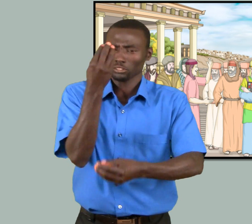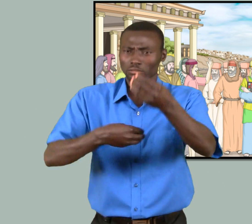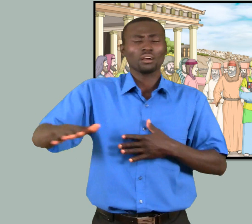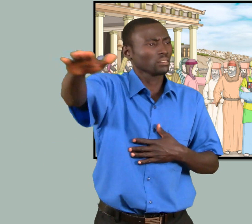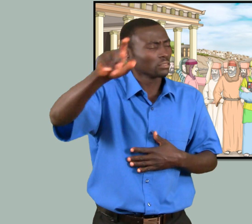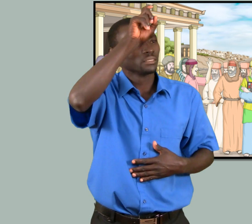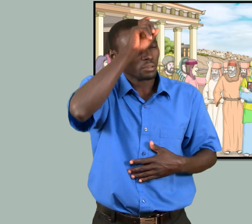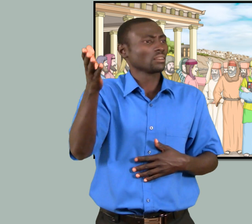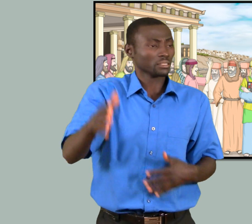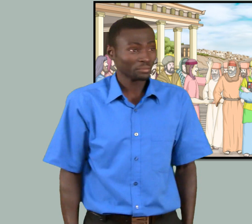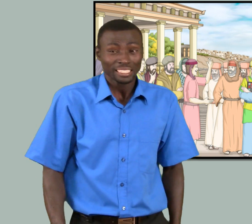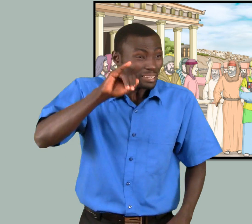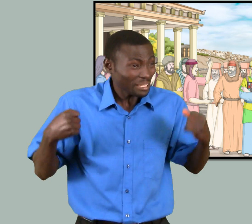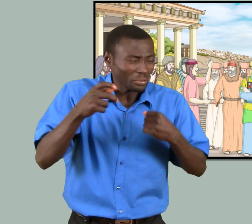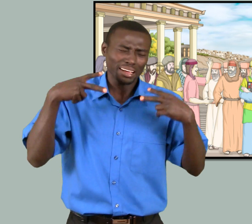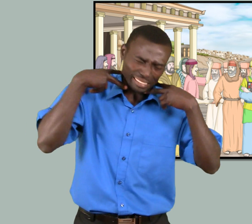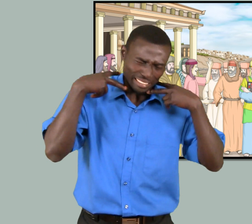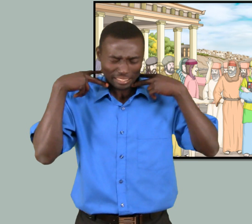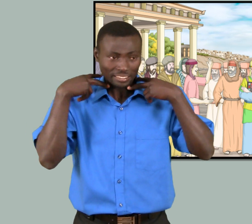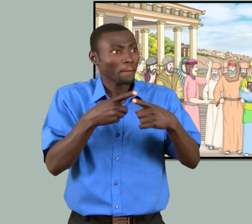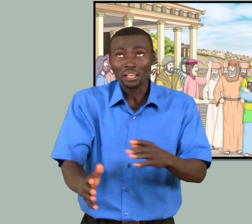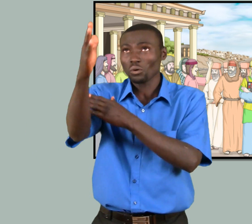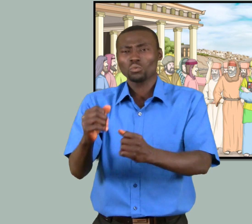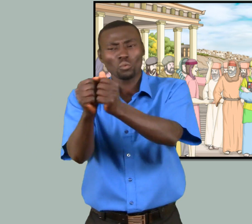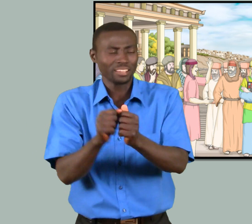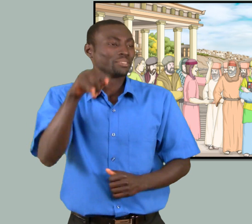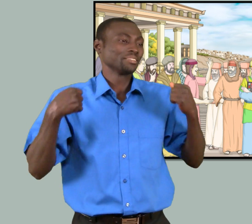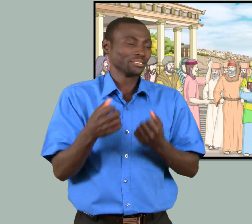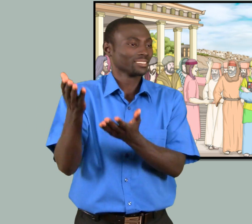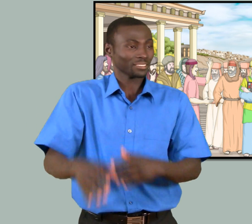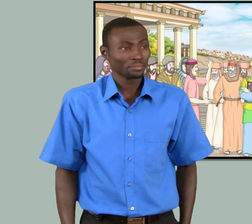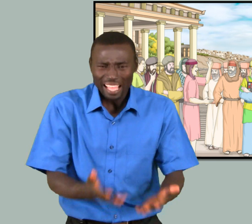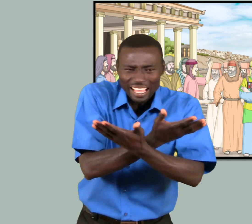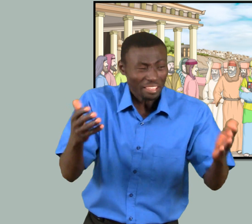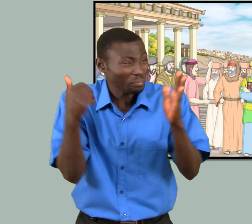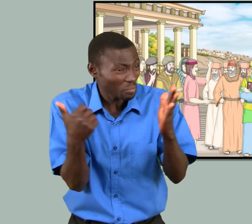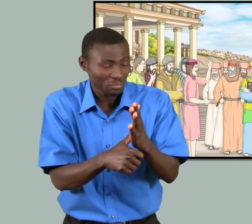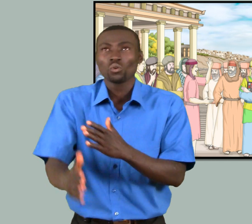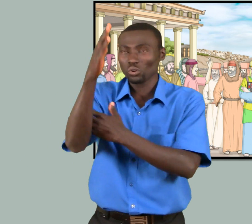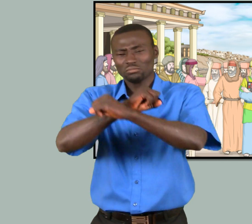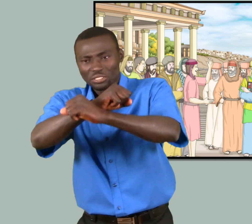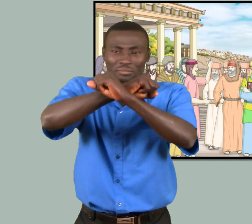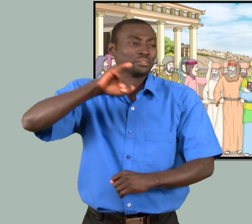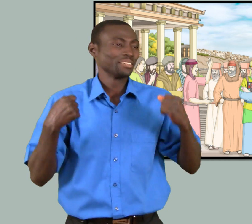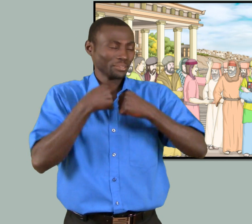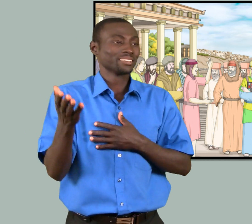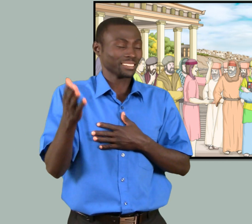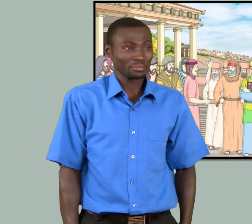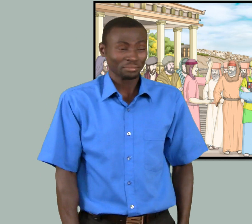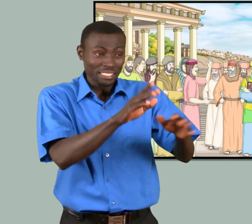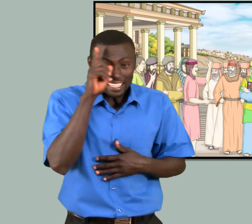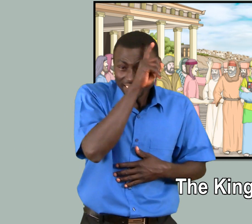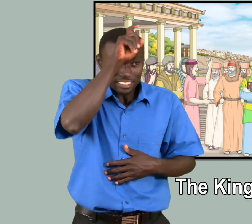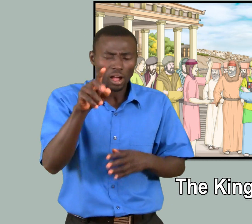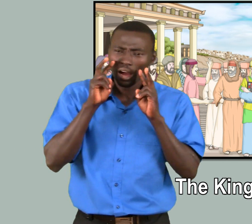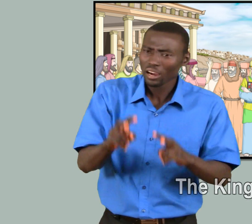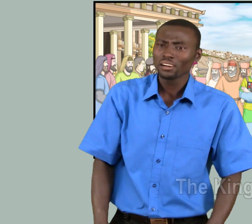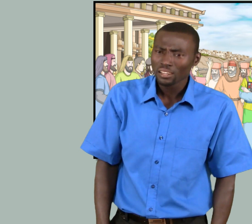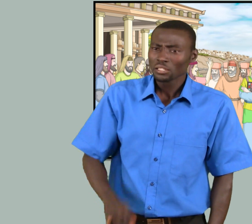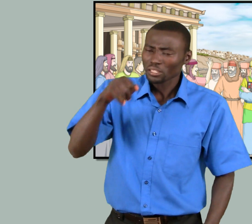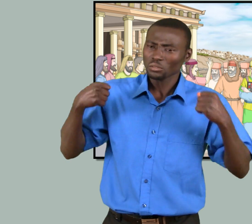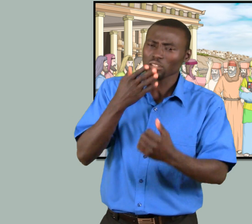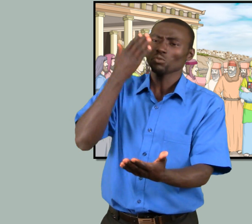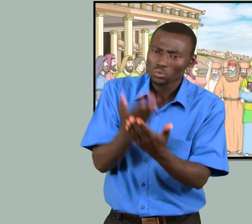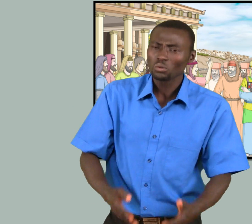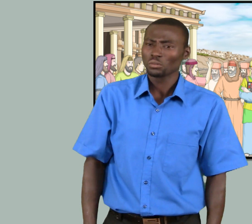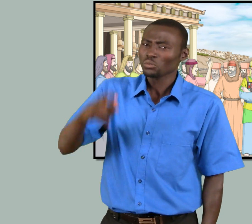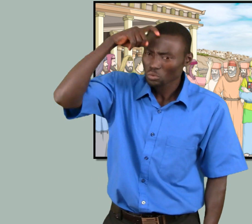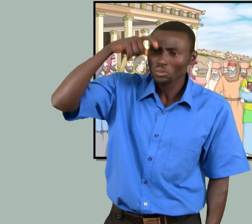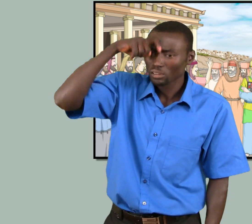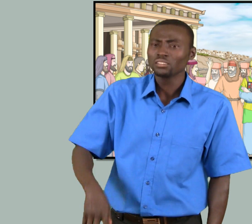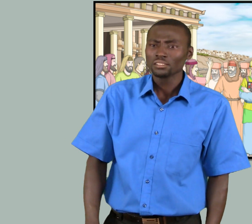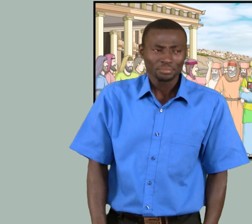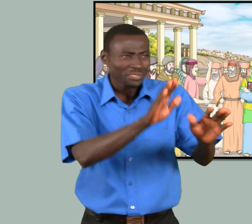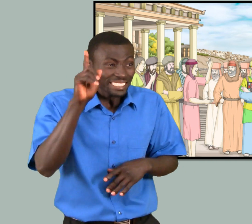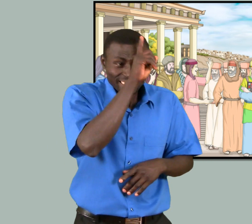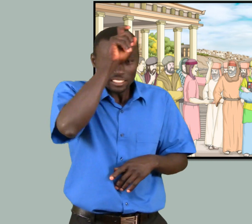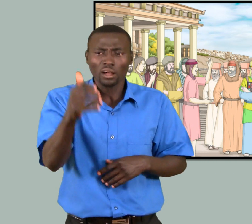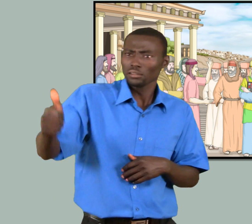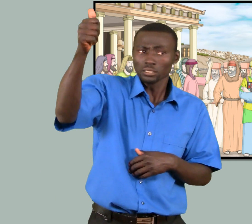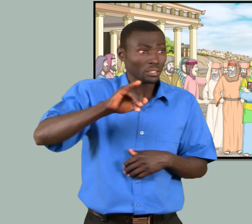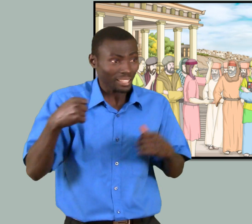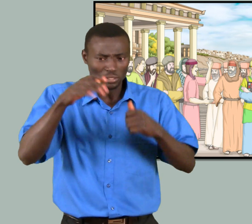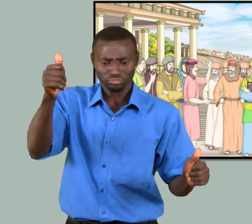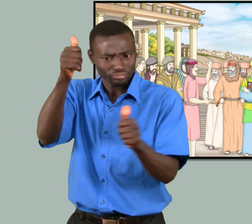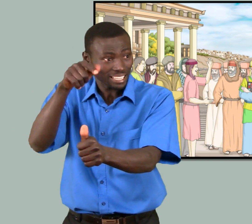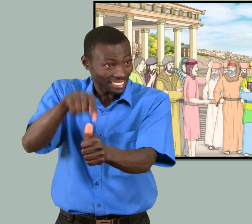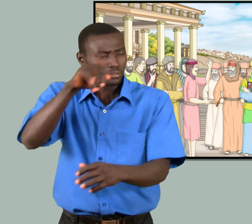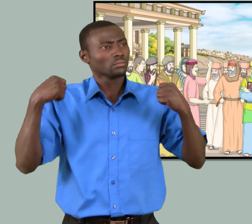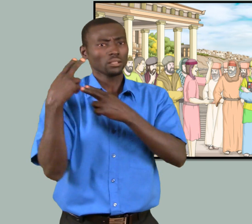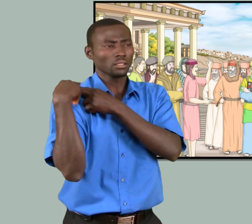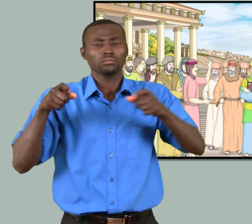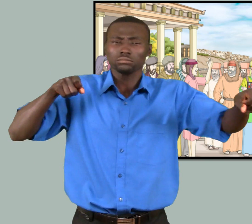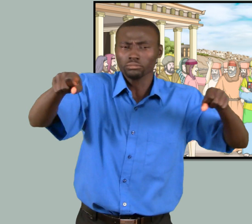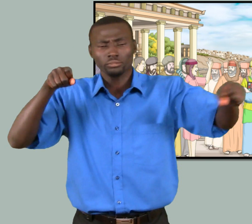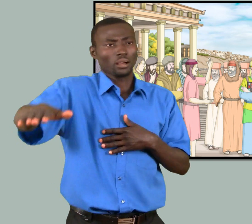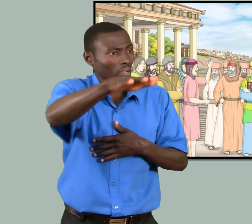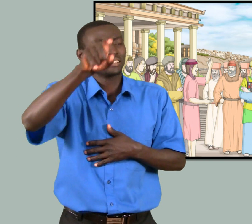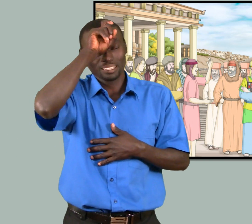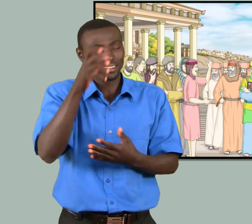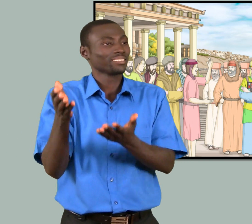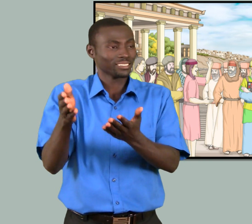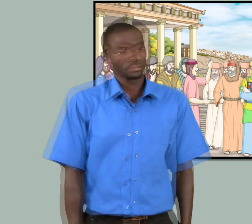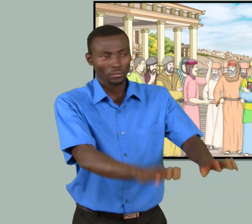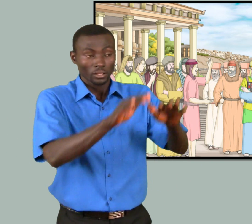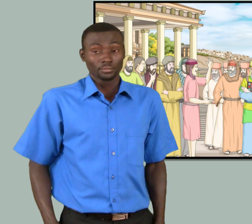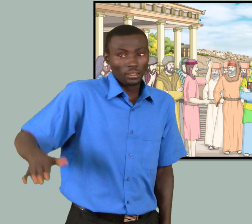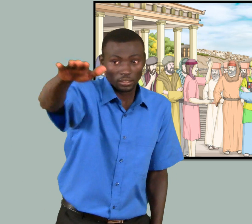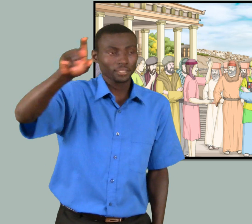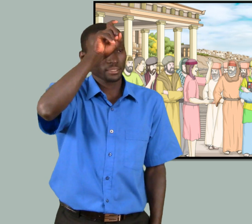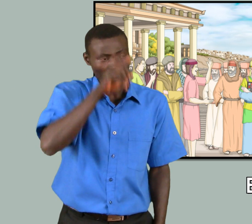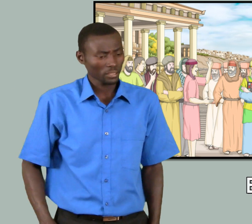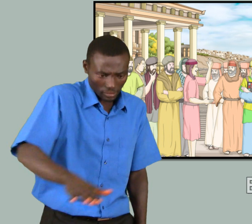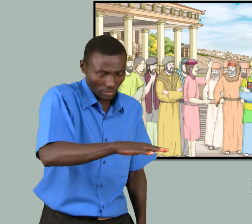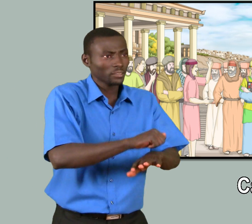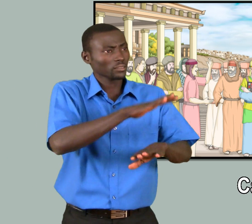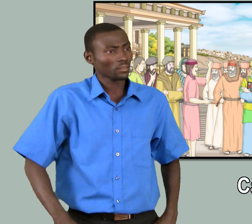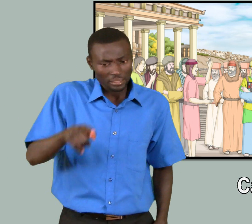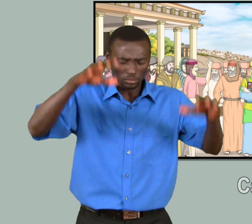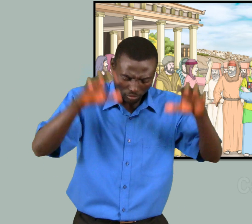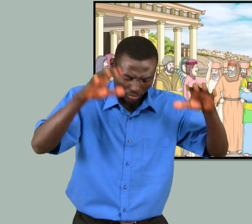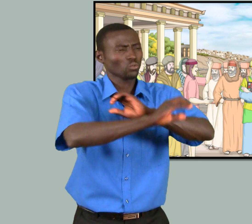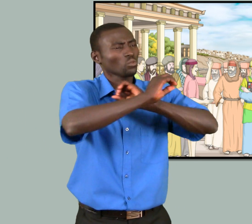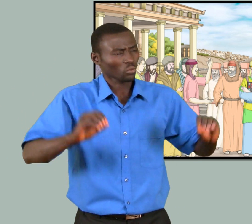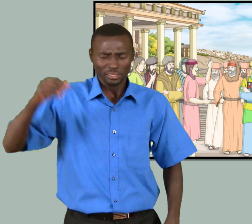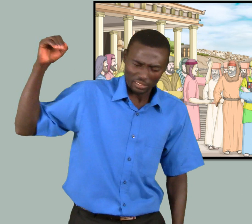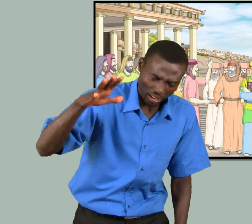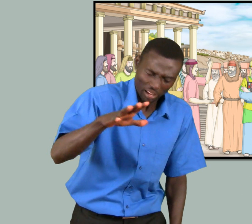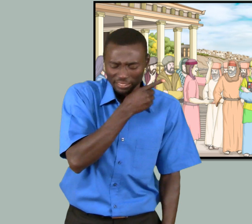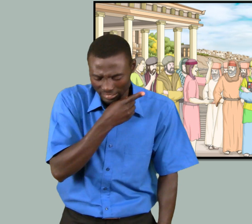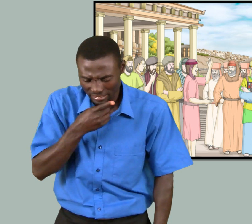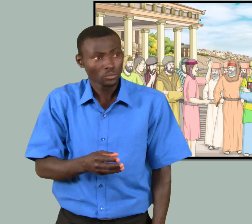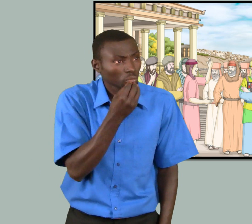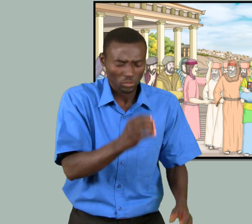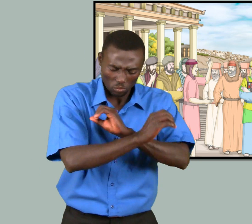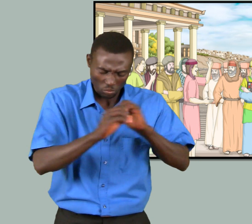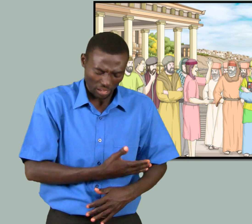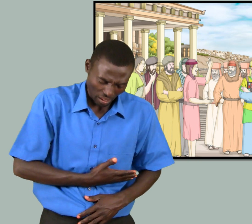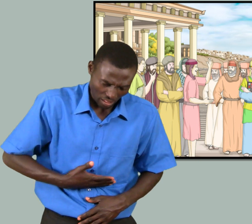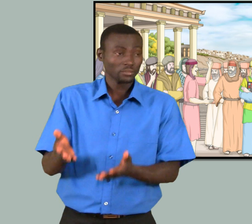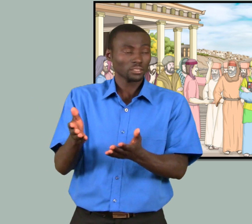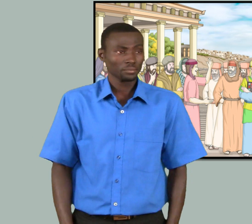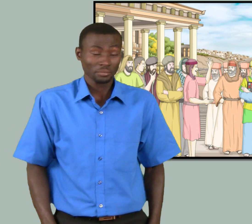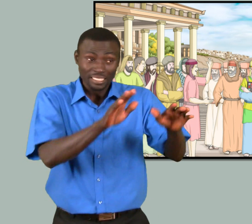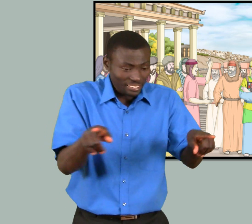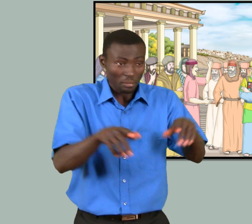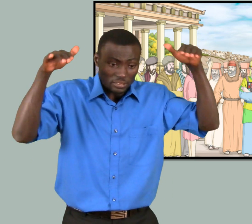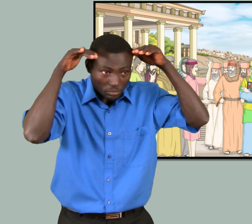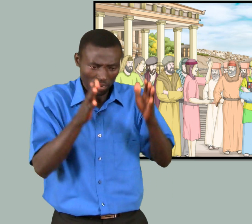He granted Joseph favor and wisdom in the sight of Pharaoh king of Egypt, who appointed him ruler over Egypt and all his household.